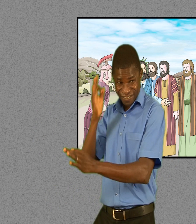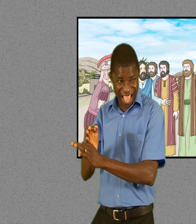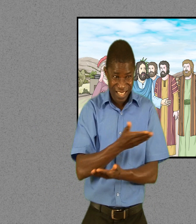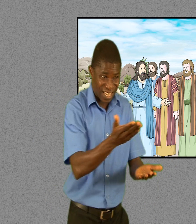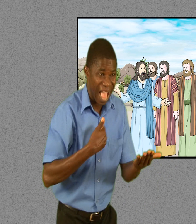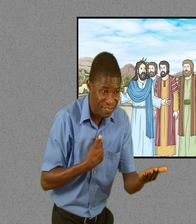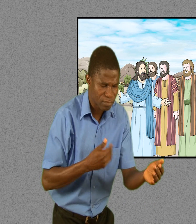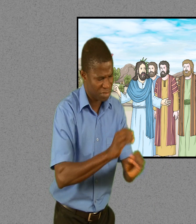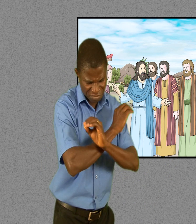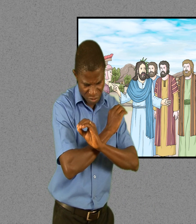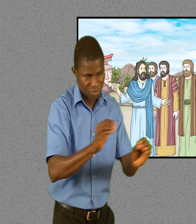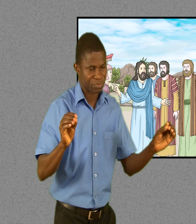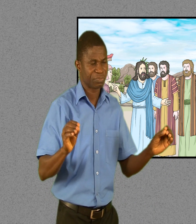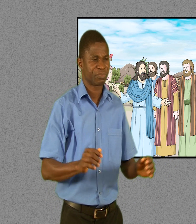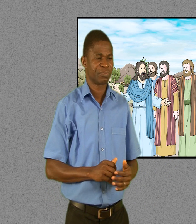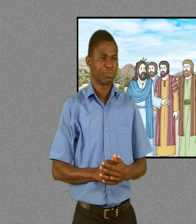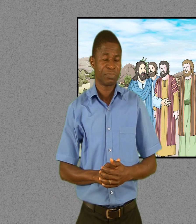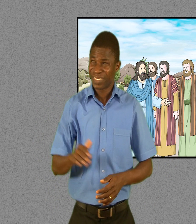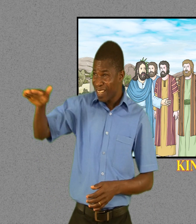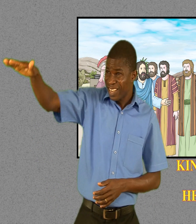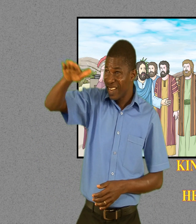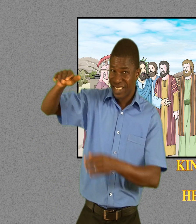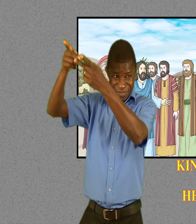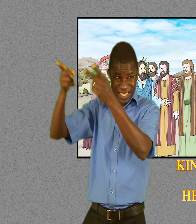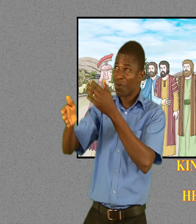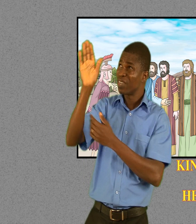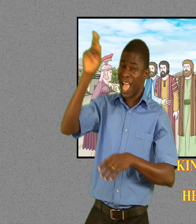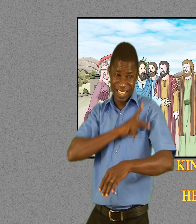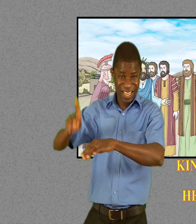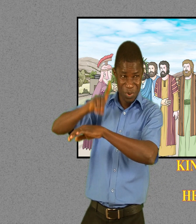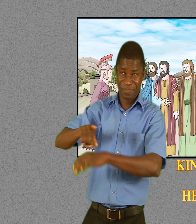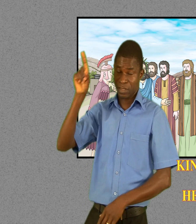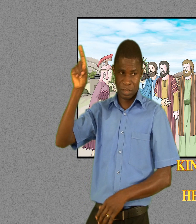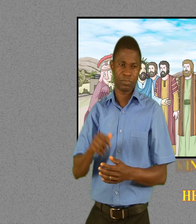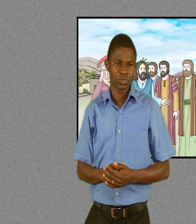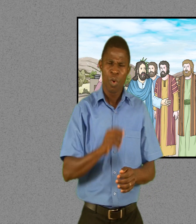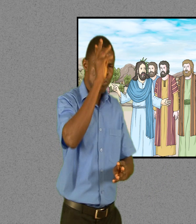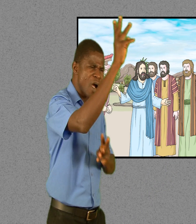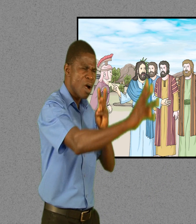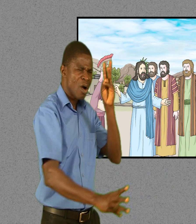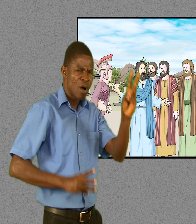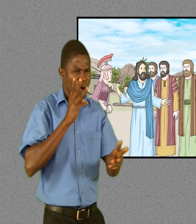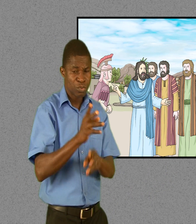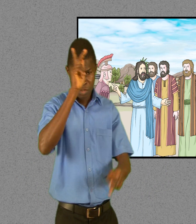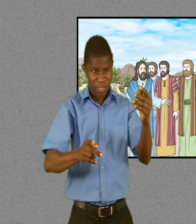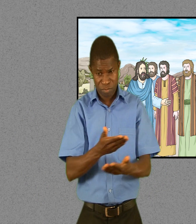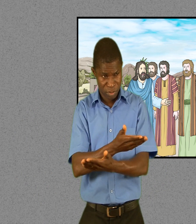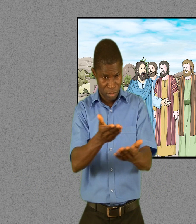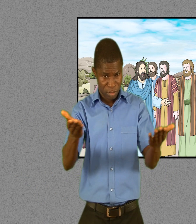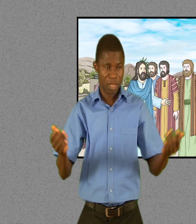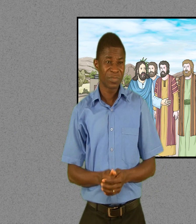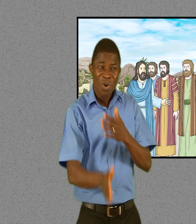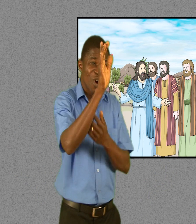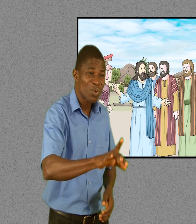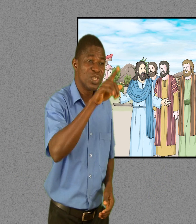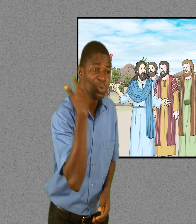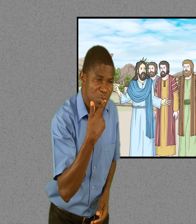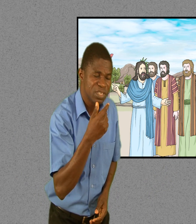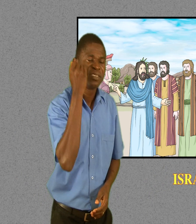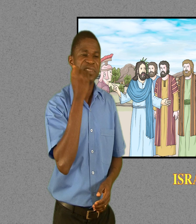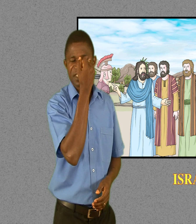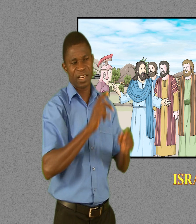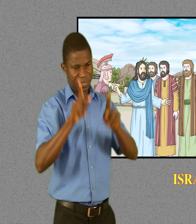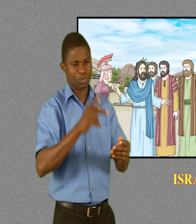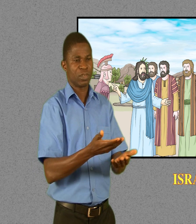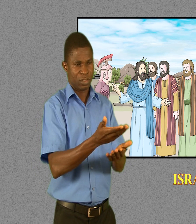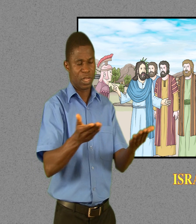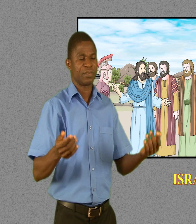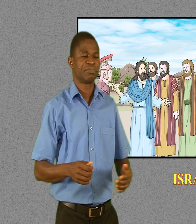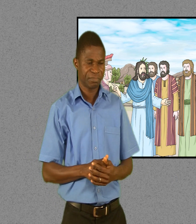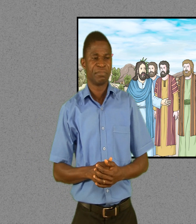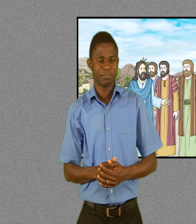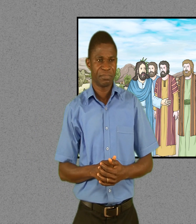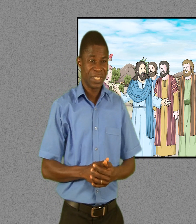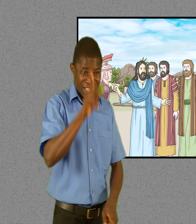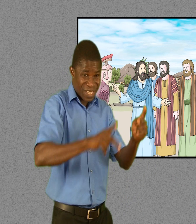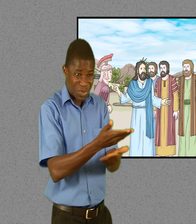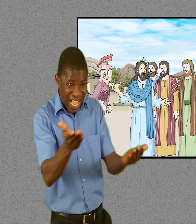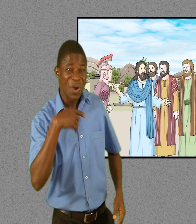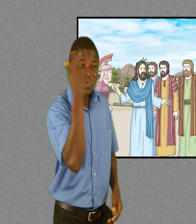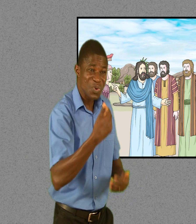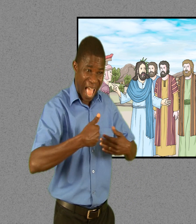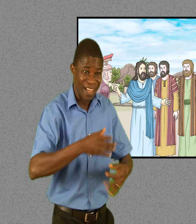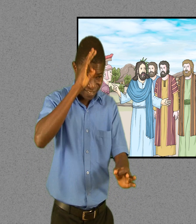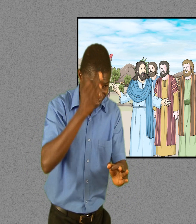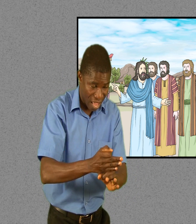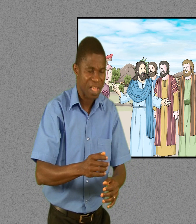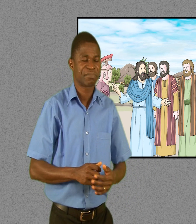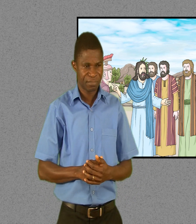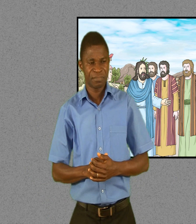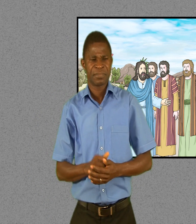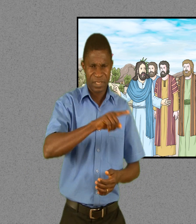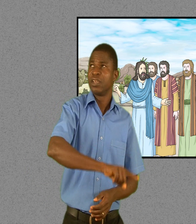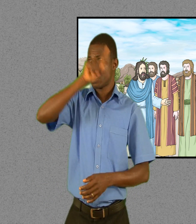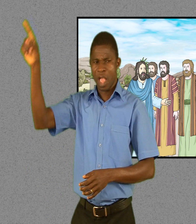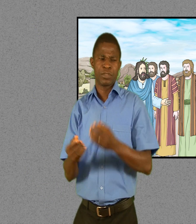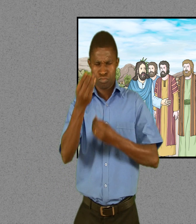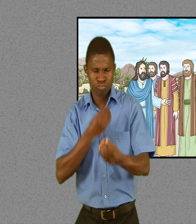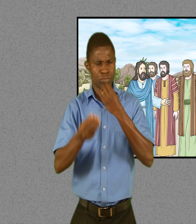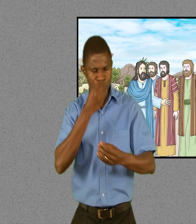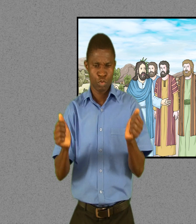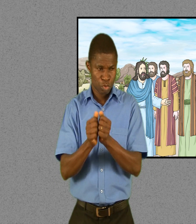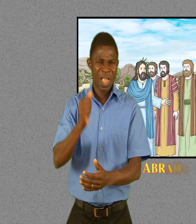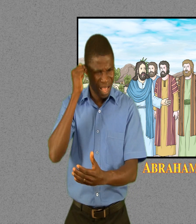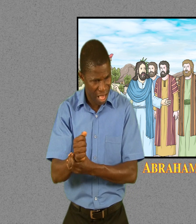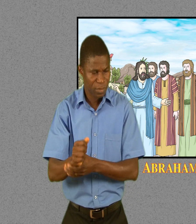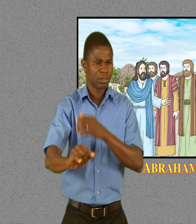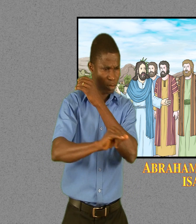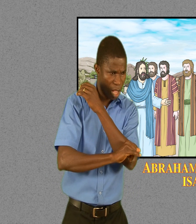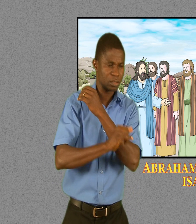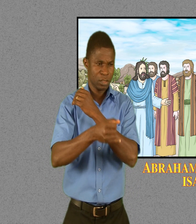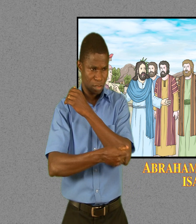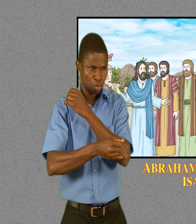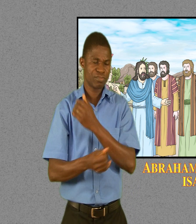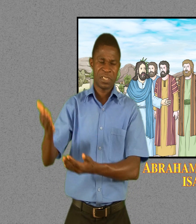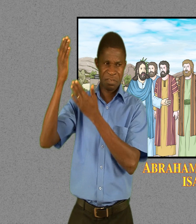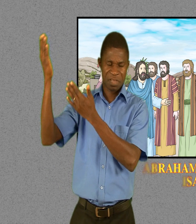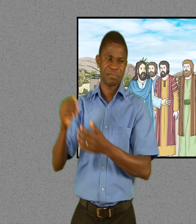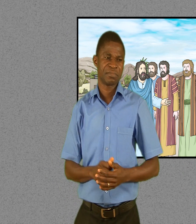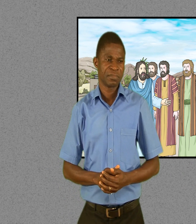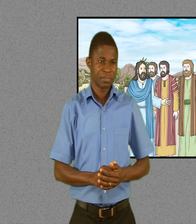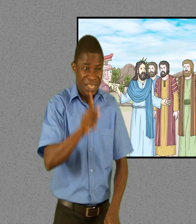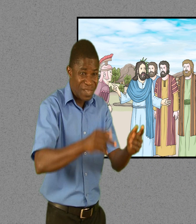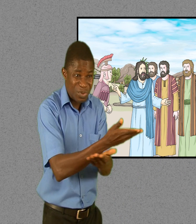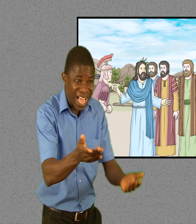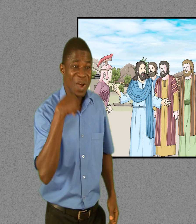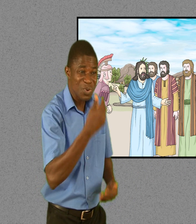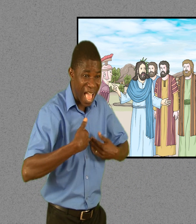I say to you that many will come from the east and the west to share the banquet with Abraham, Isaac, and Jacob in the kingdom of heaven.